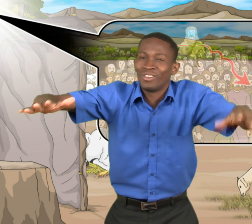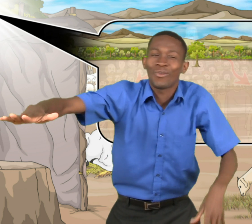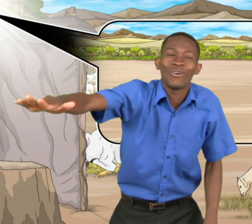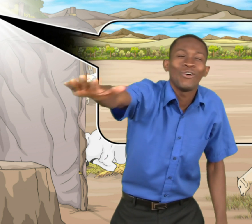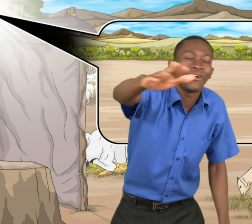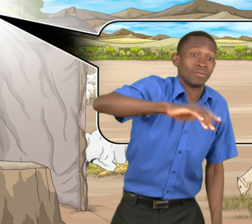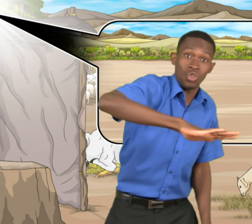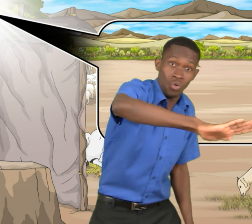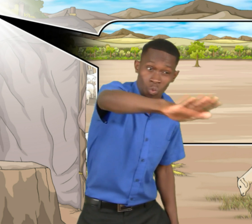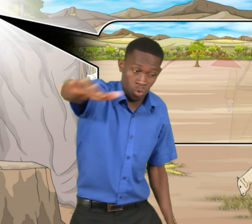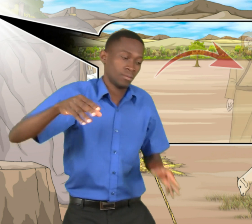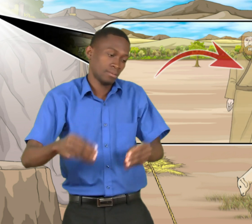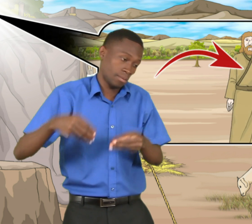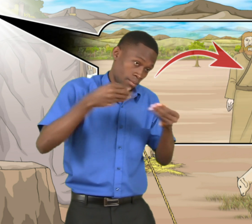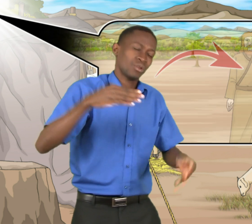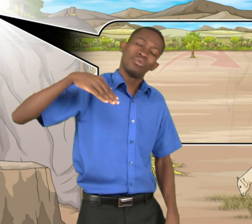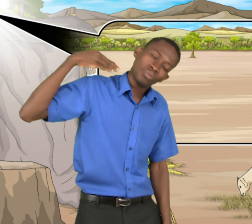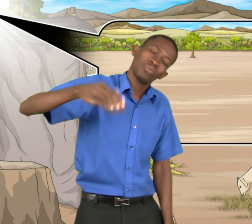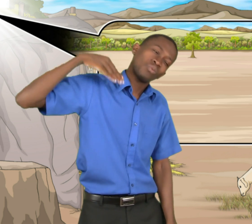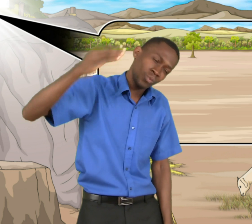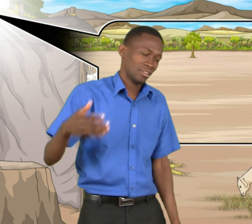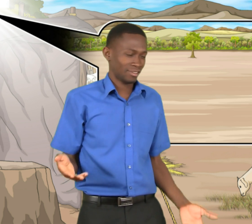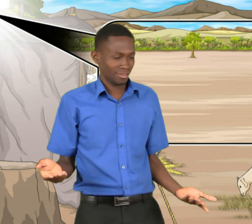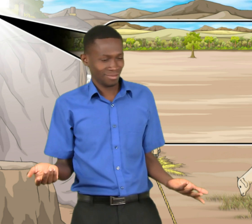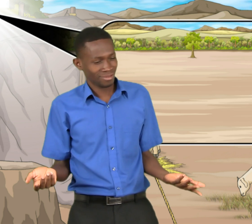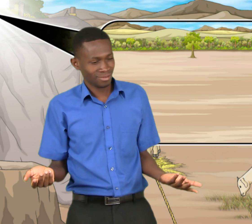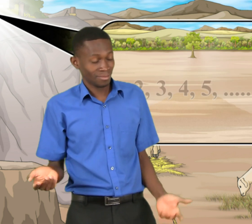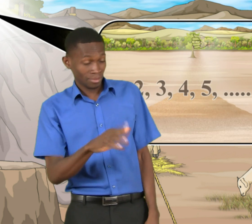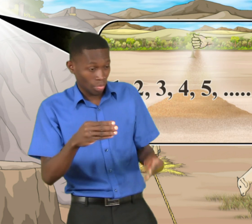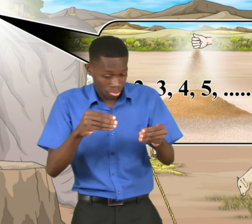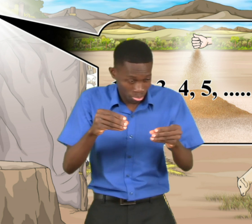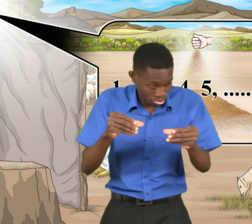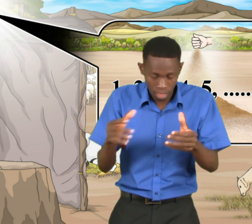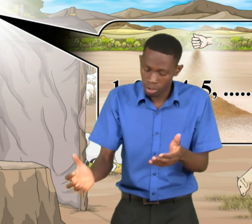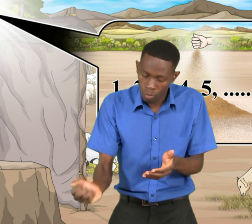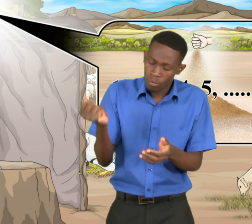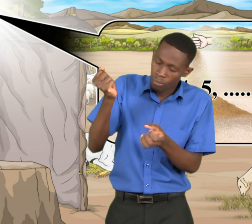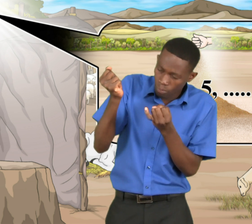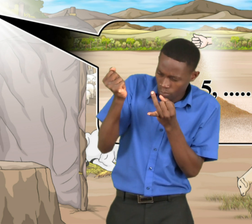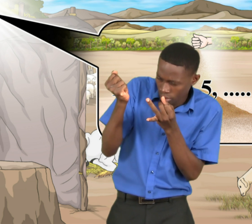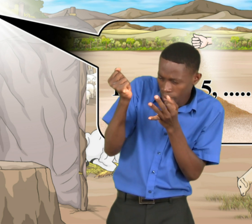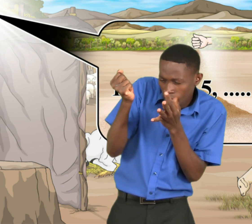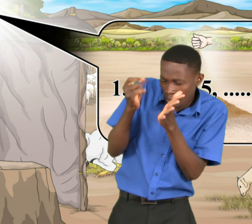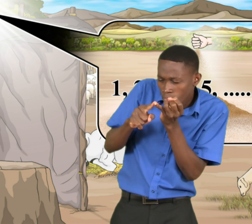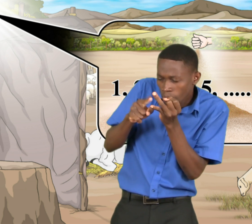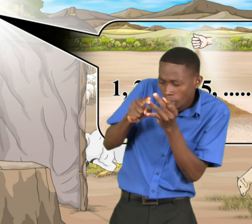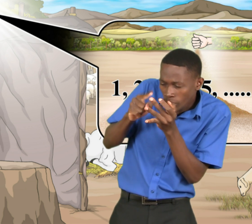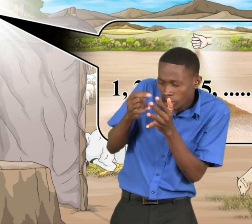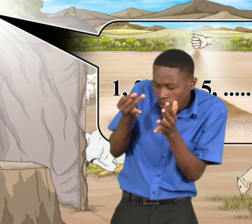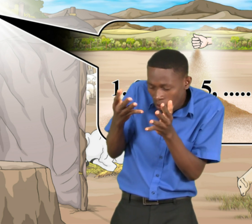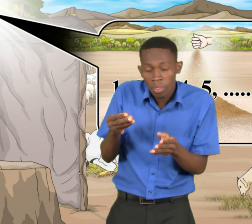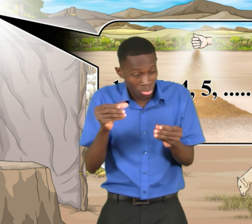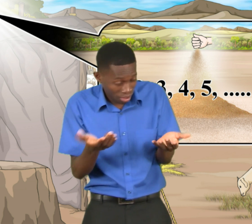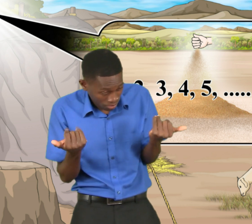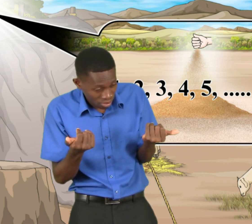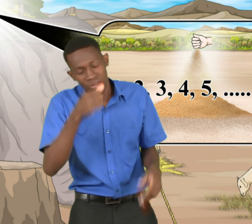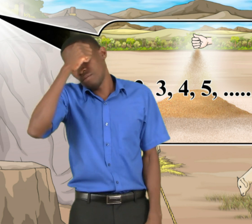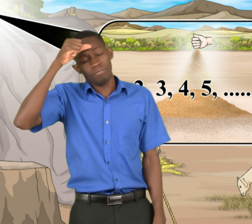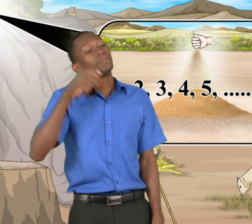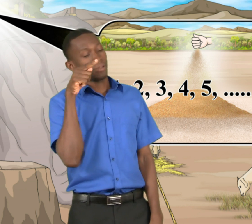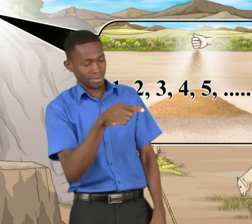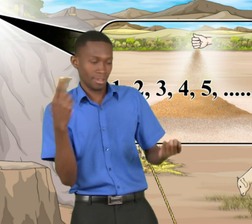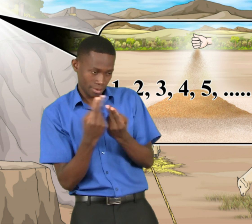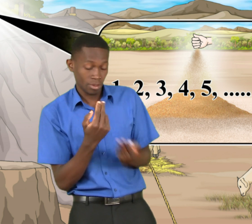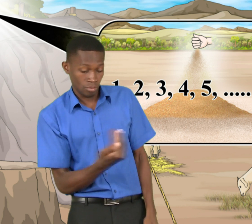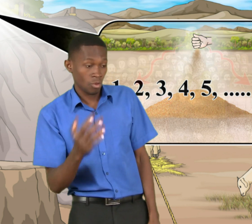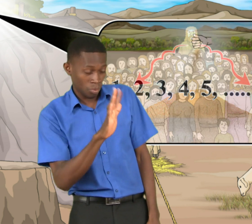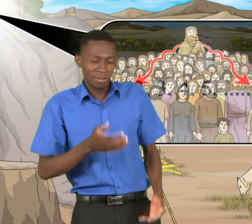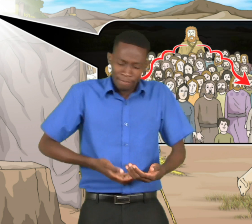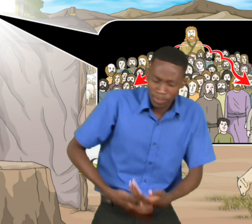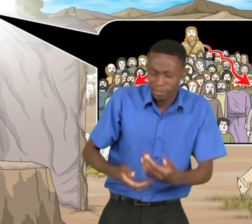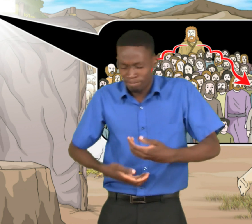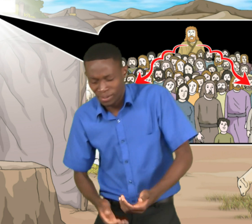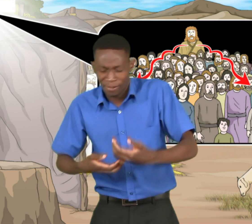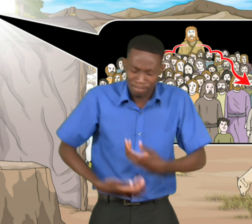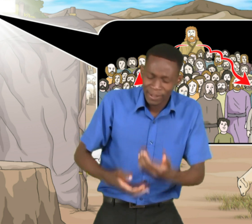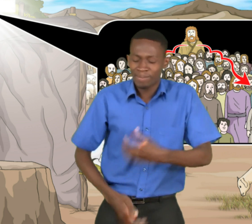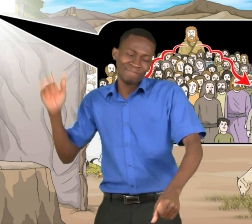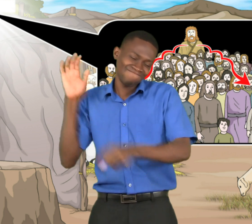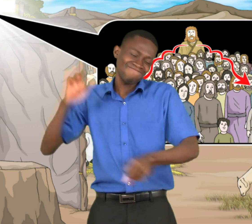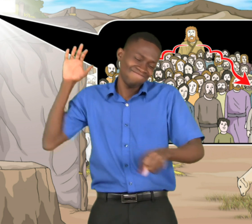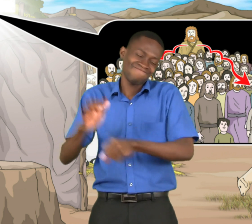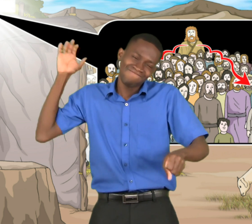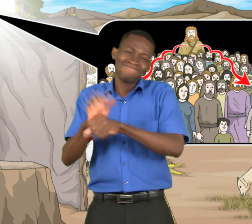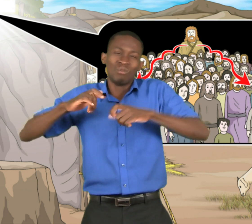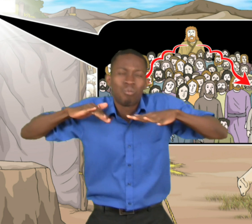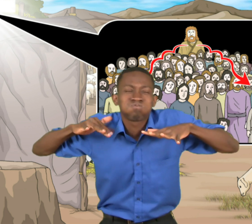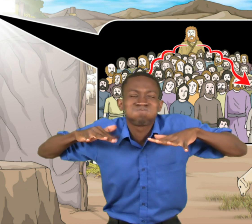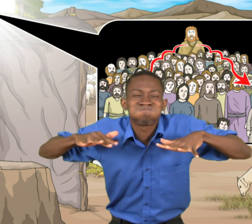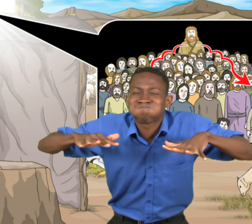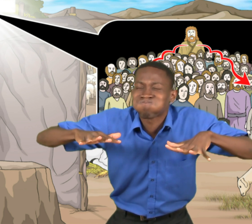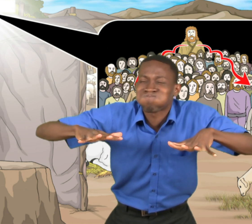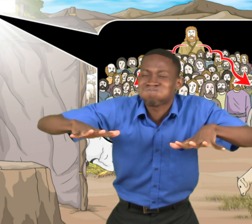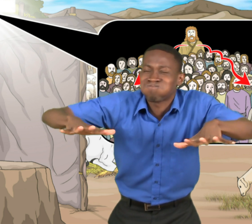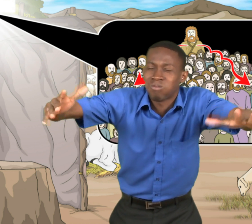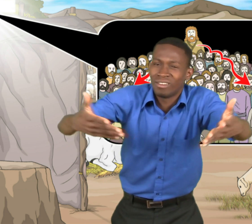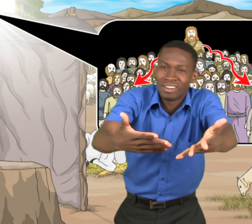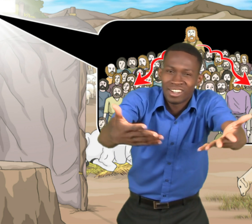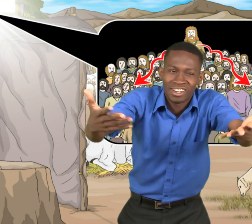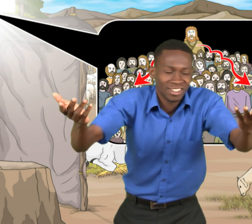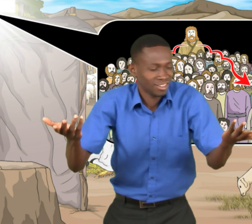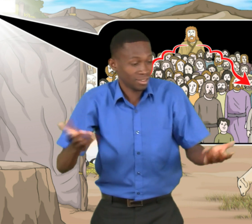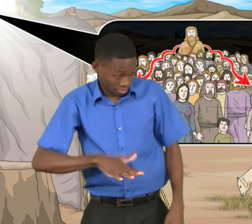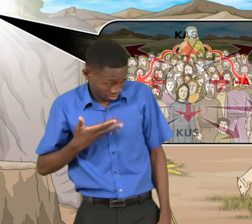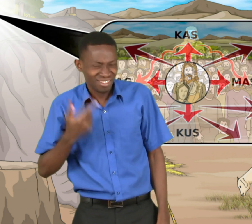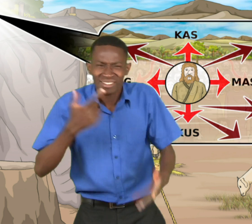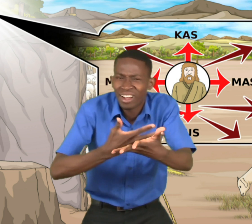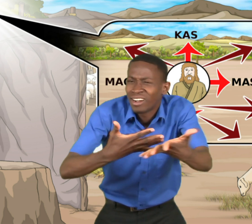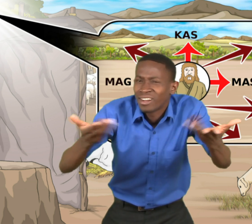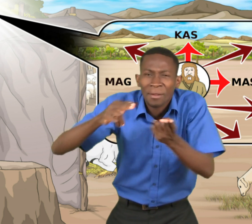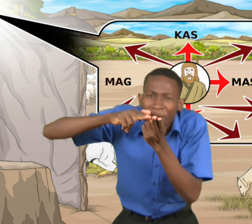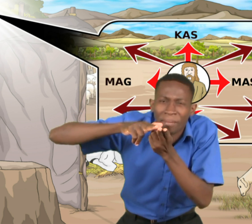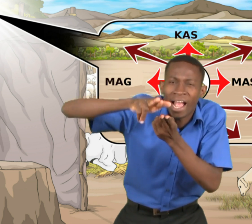I will make your offspring like the dust of the earth, so that if one could count the dust of the earth, then your offspring could be counted.